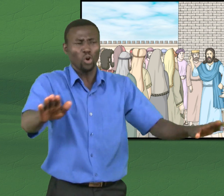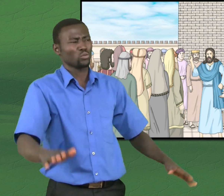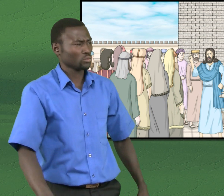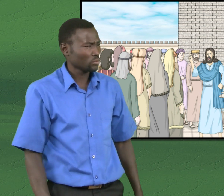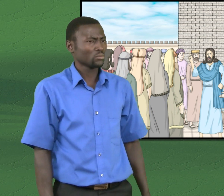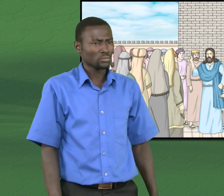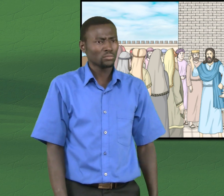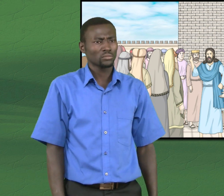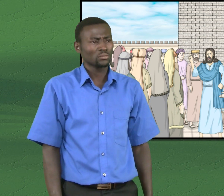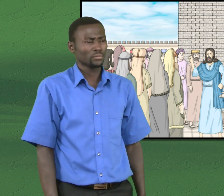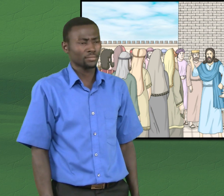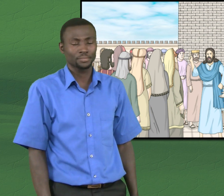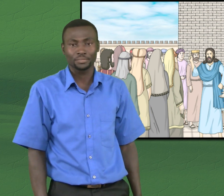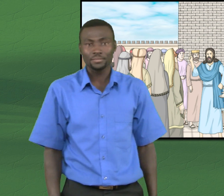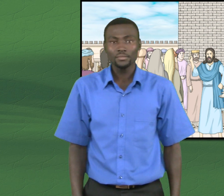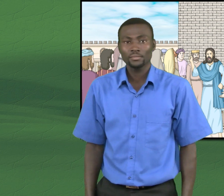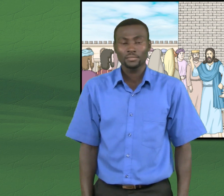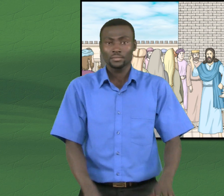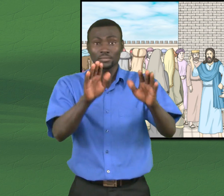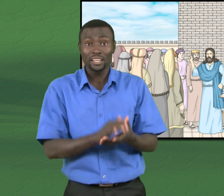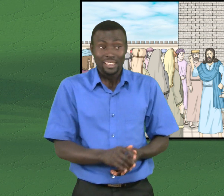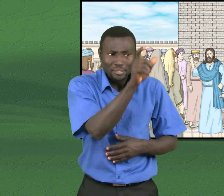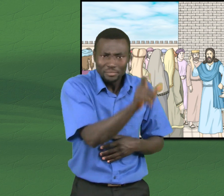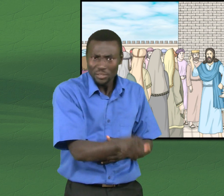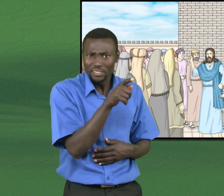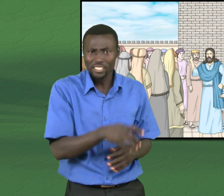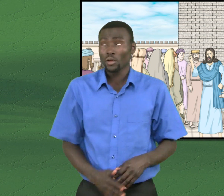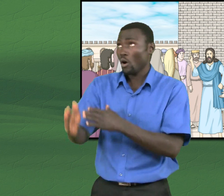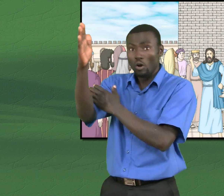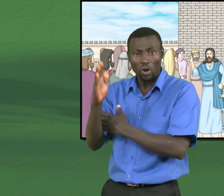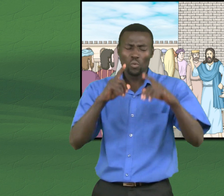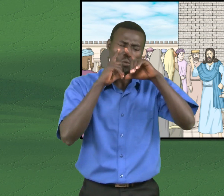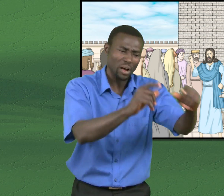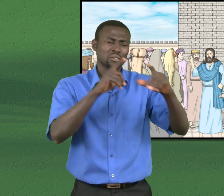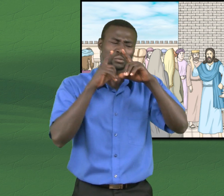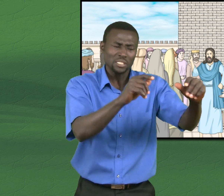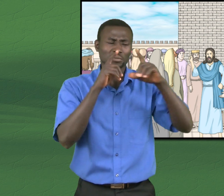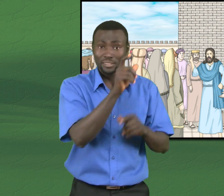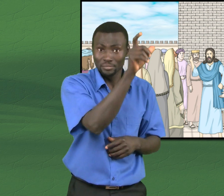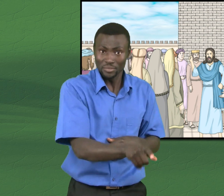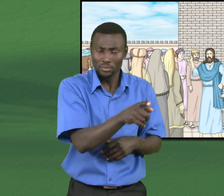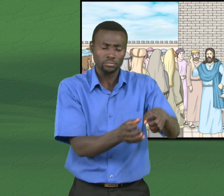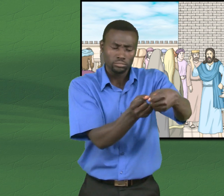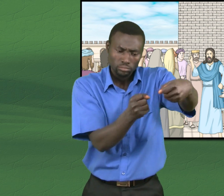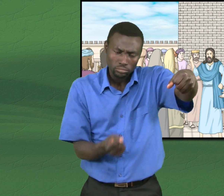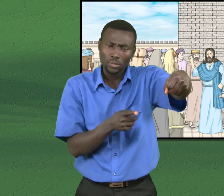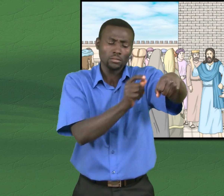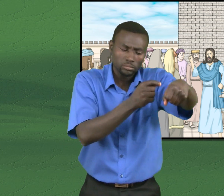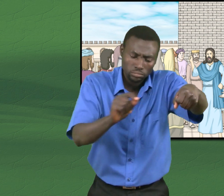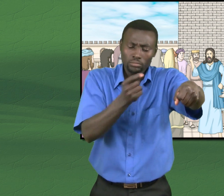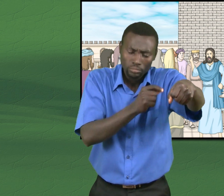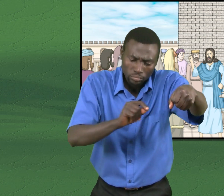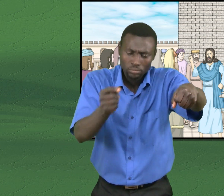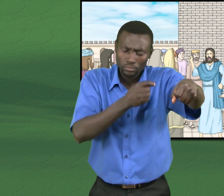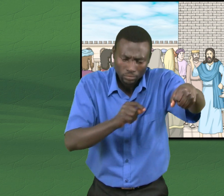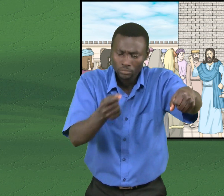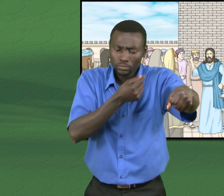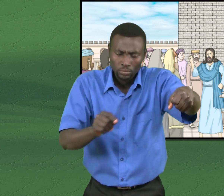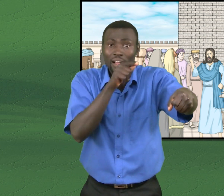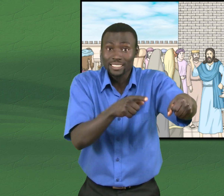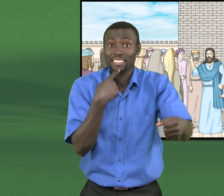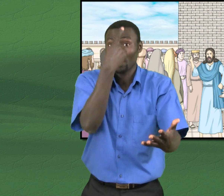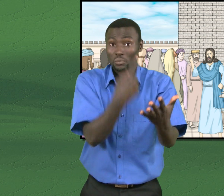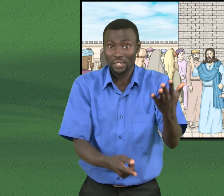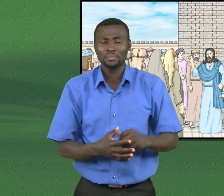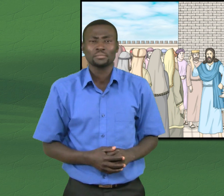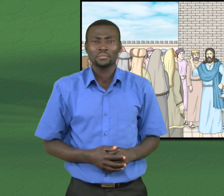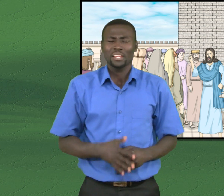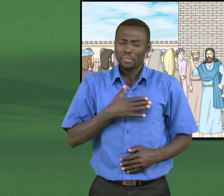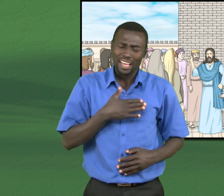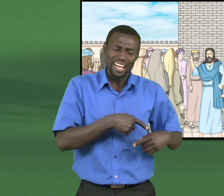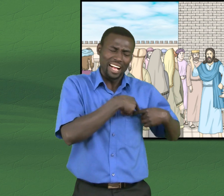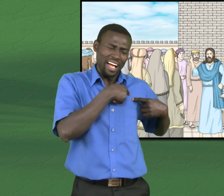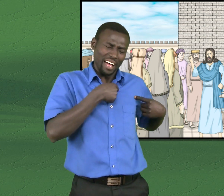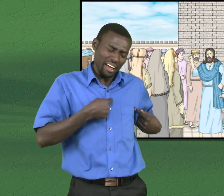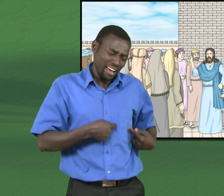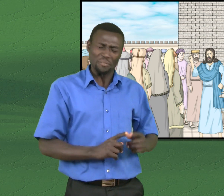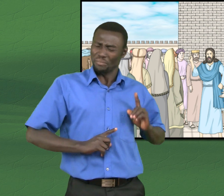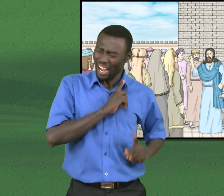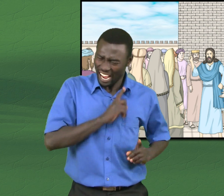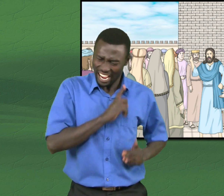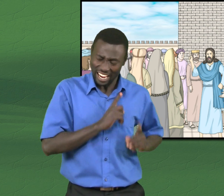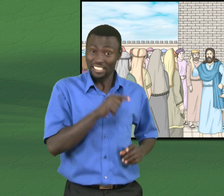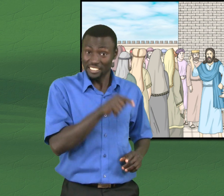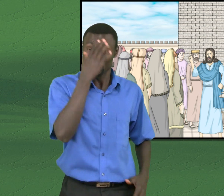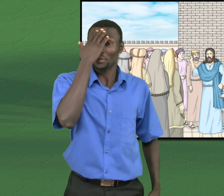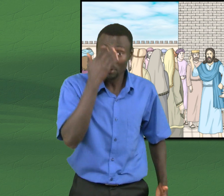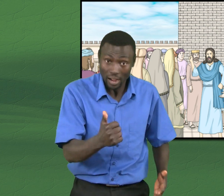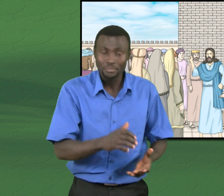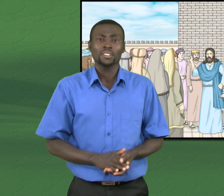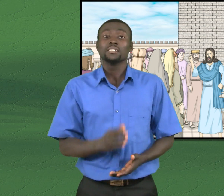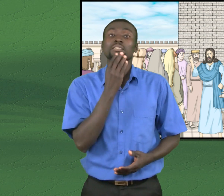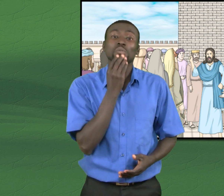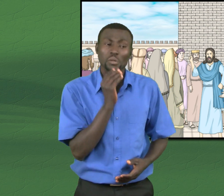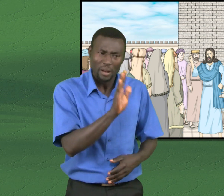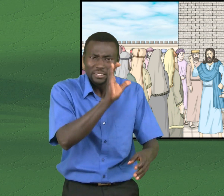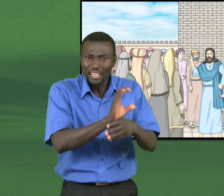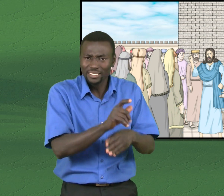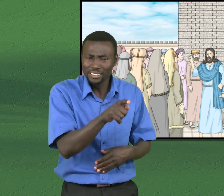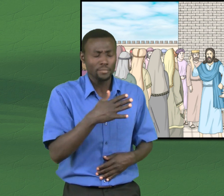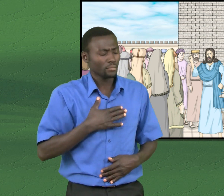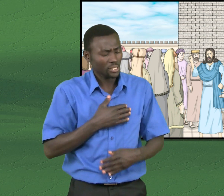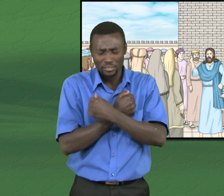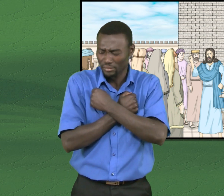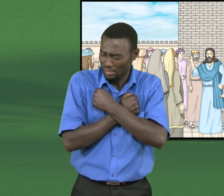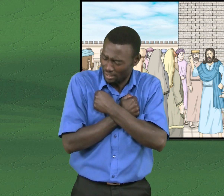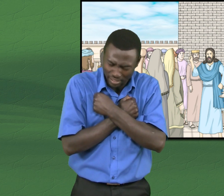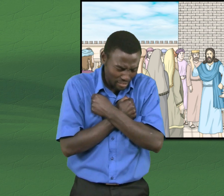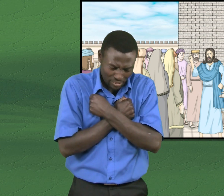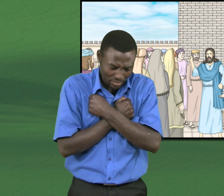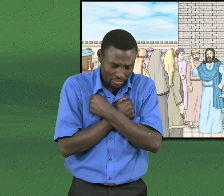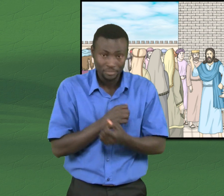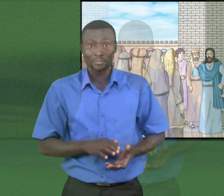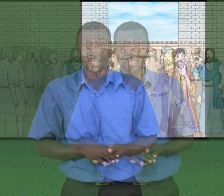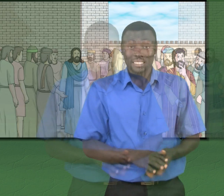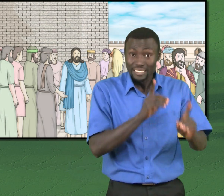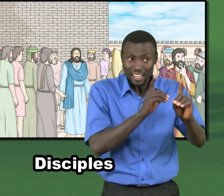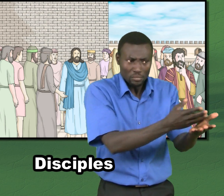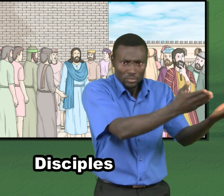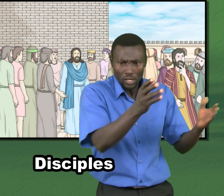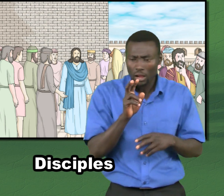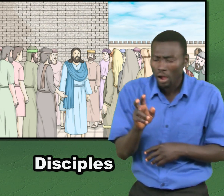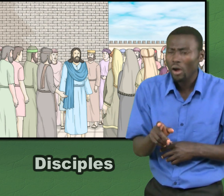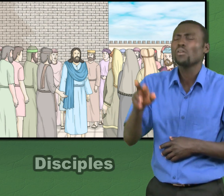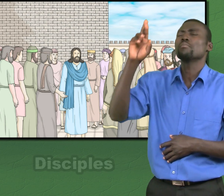His disciples remembered that it is written: “Zeal for Your house will consume Me.”